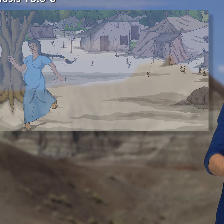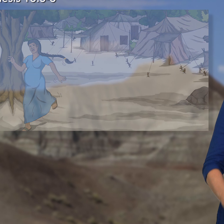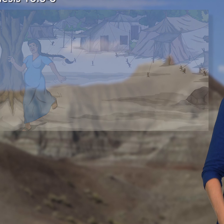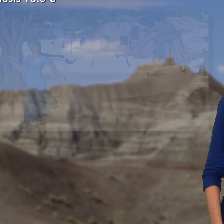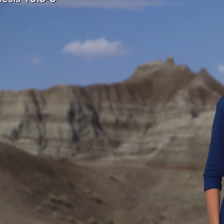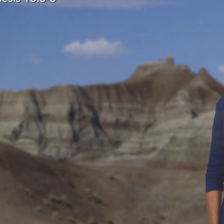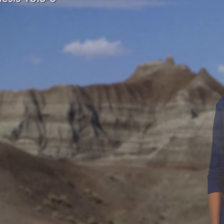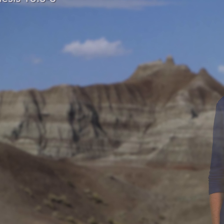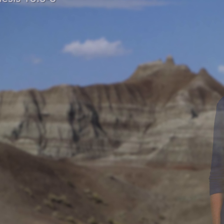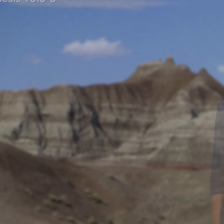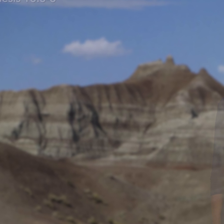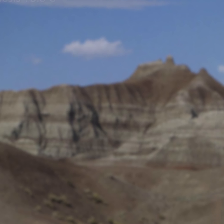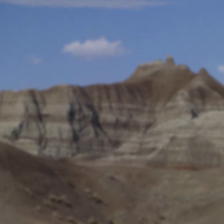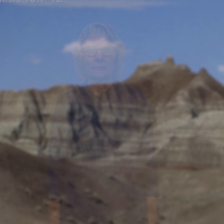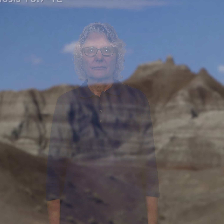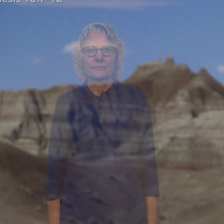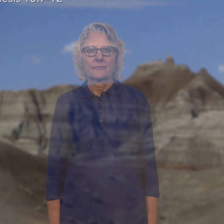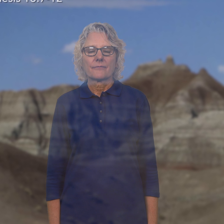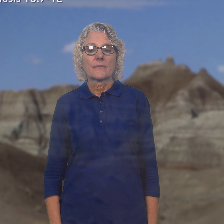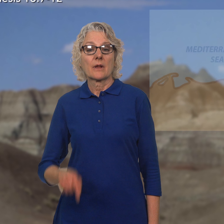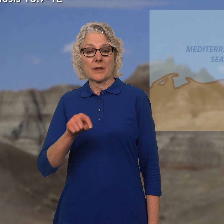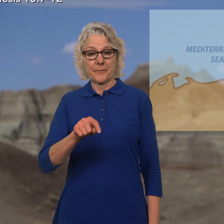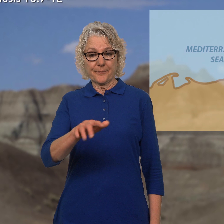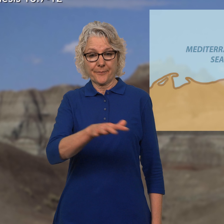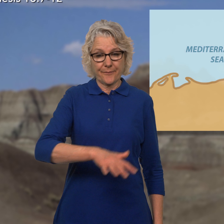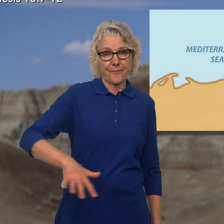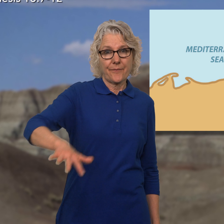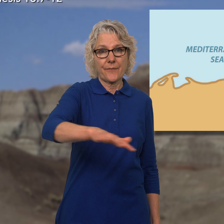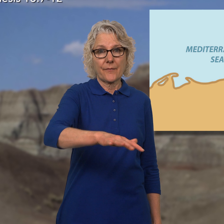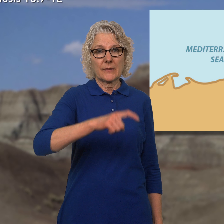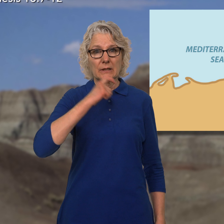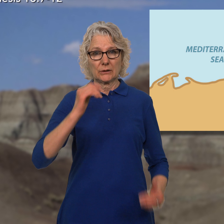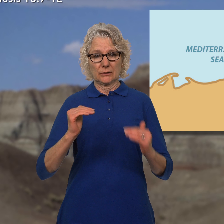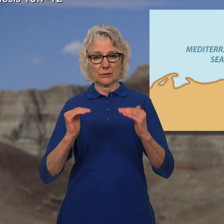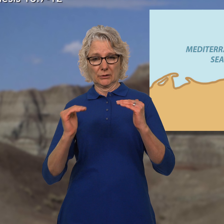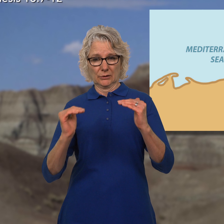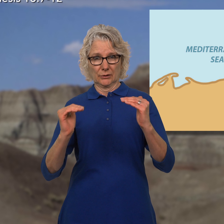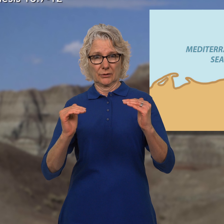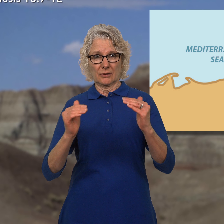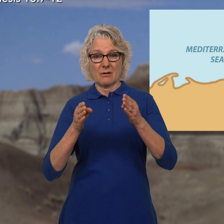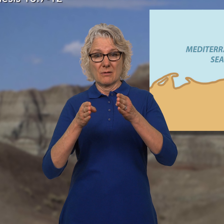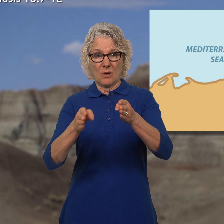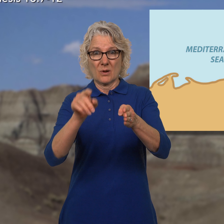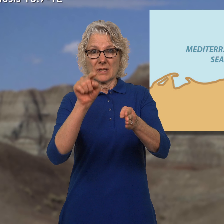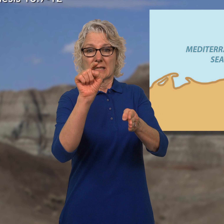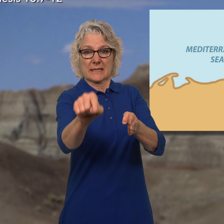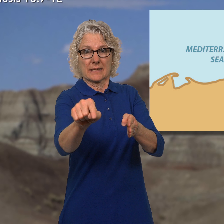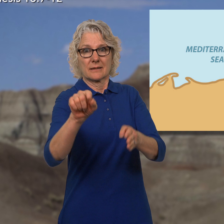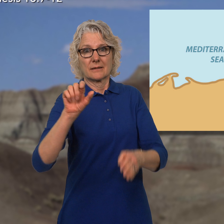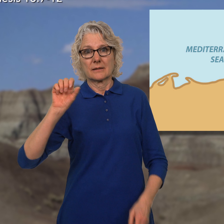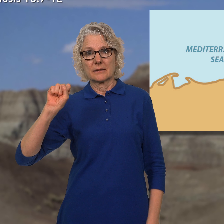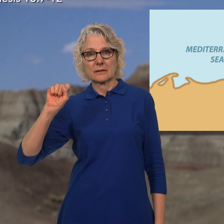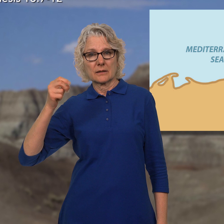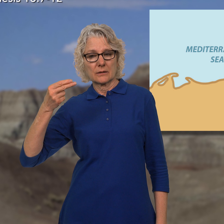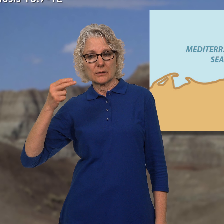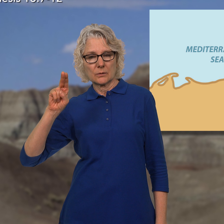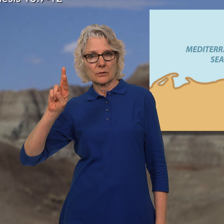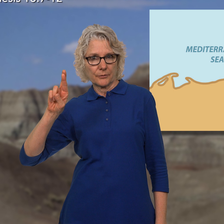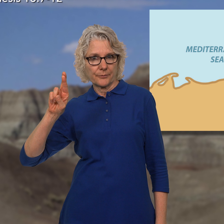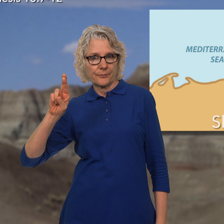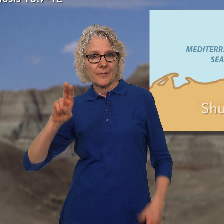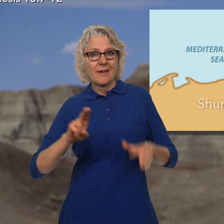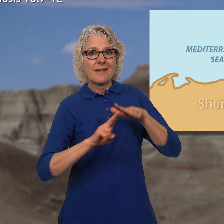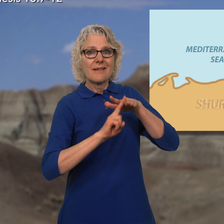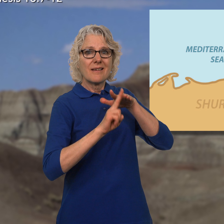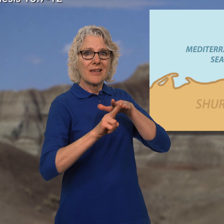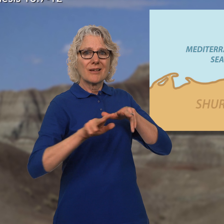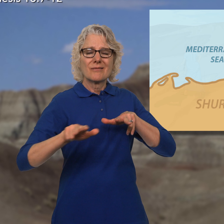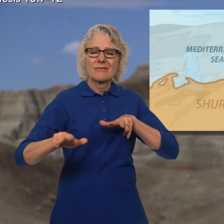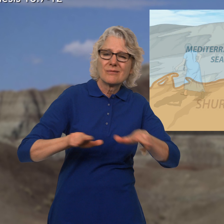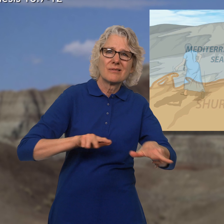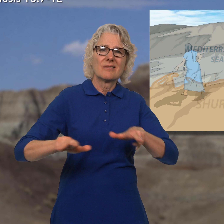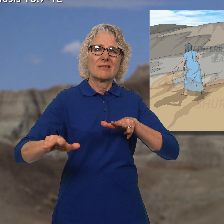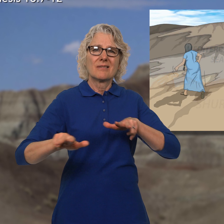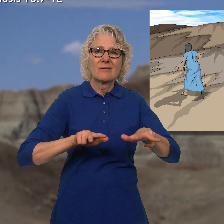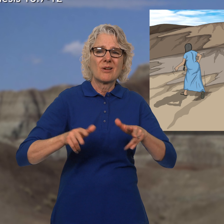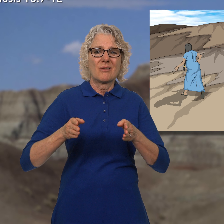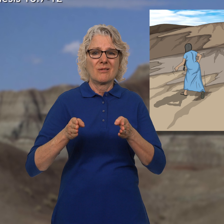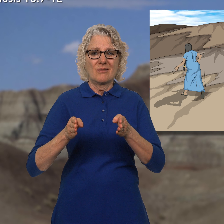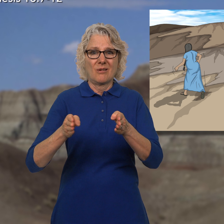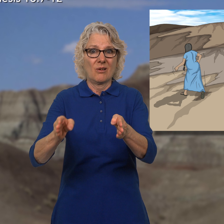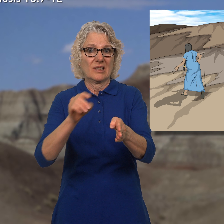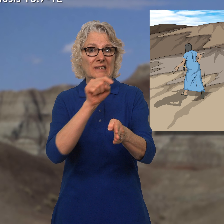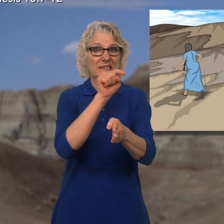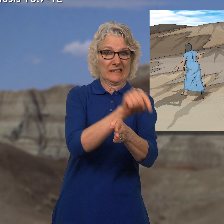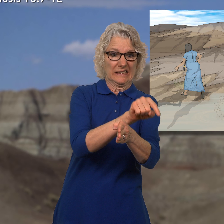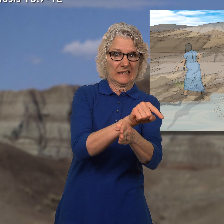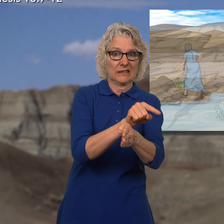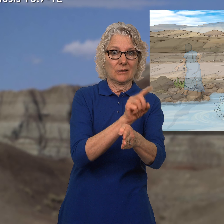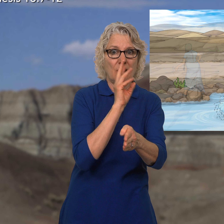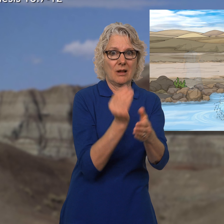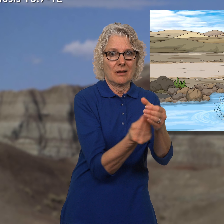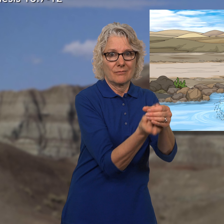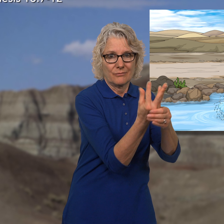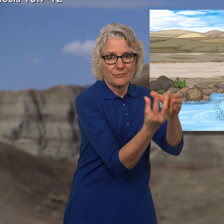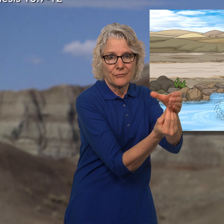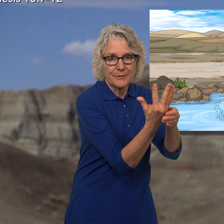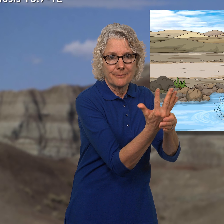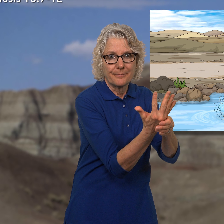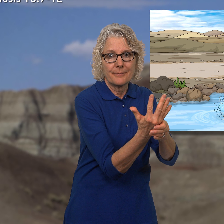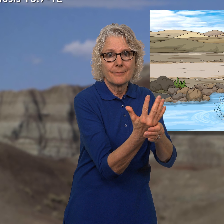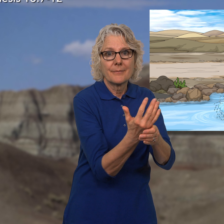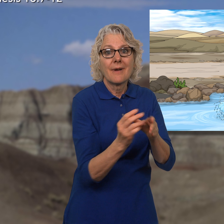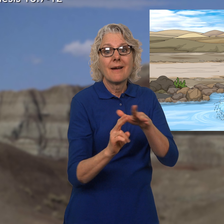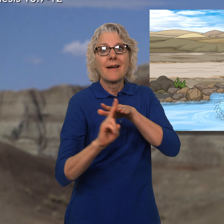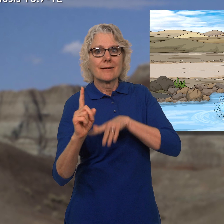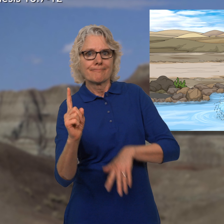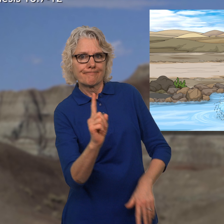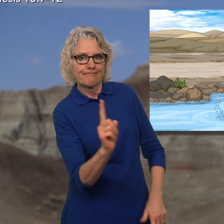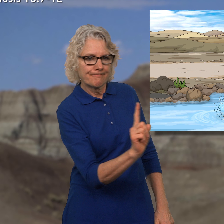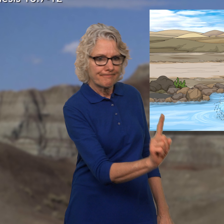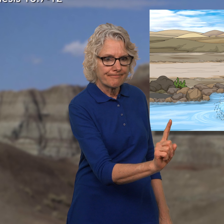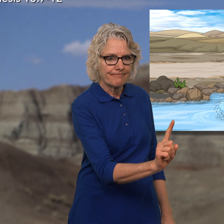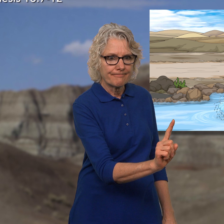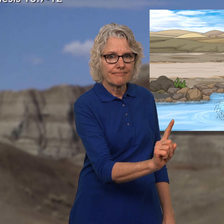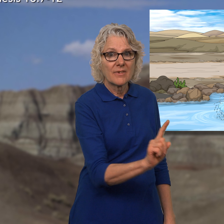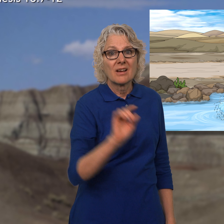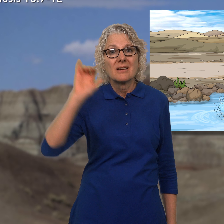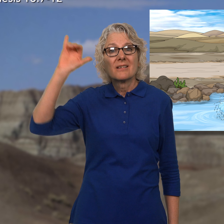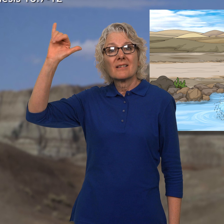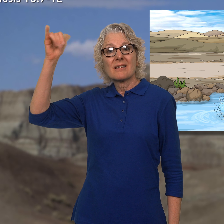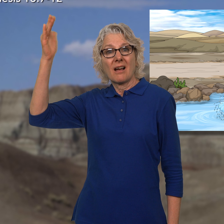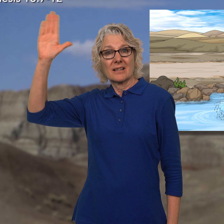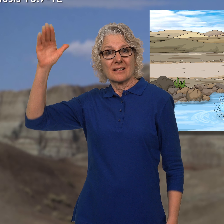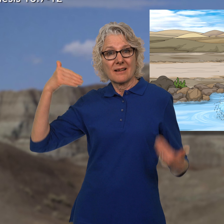Now the angel of the LORD found Hagar by a spring of water in the desert—the spring along the road to Shur.